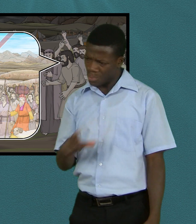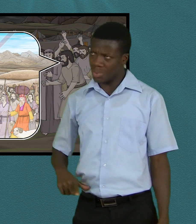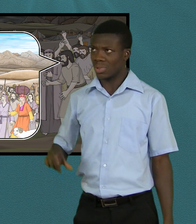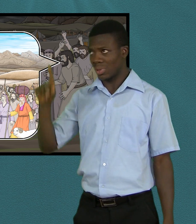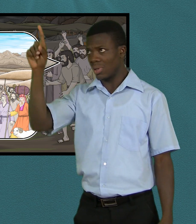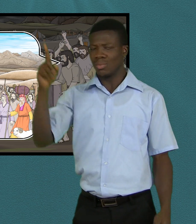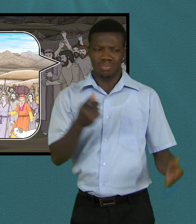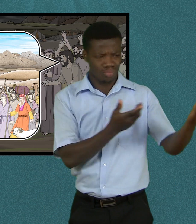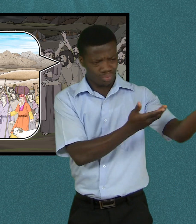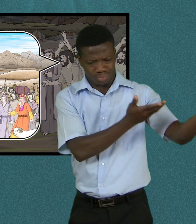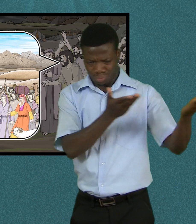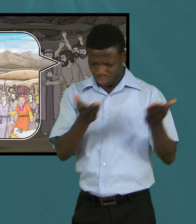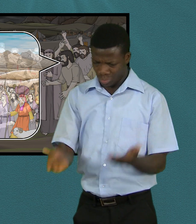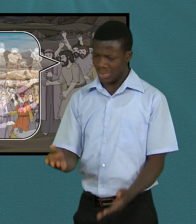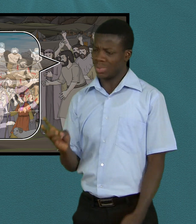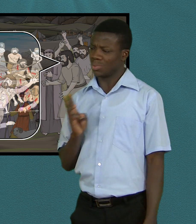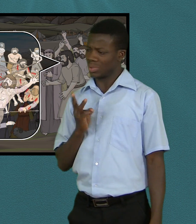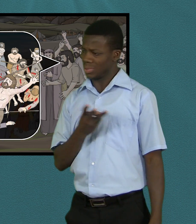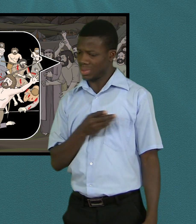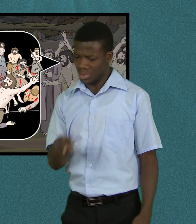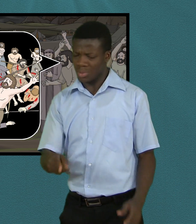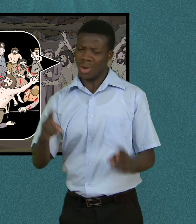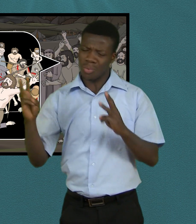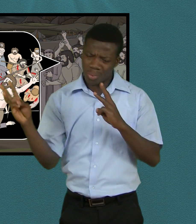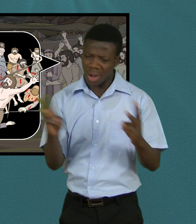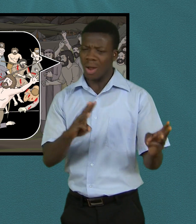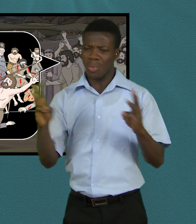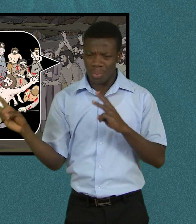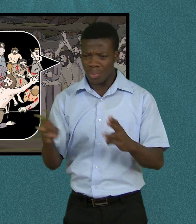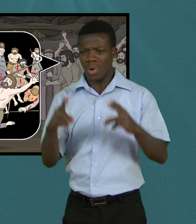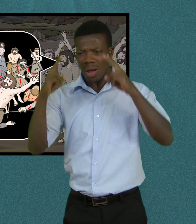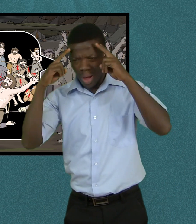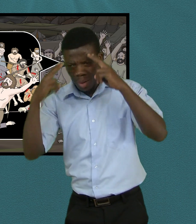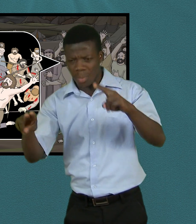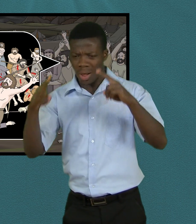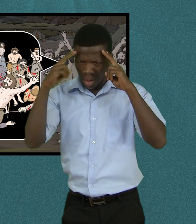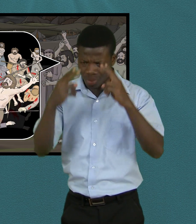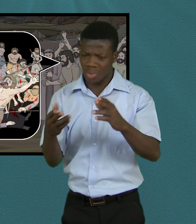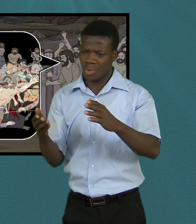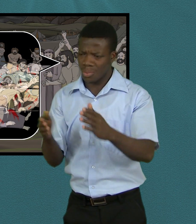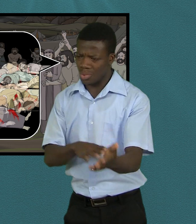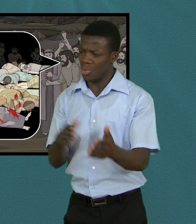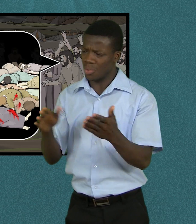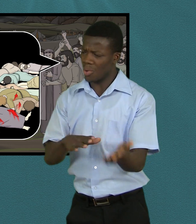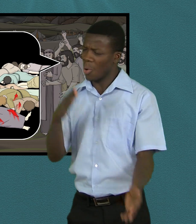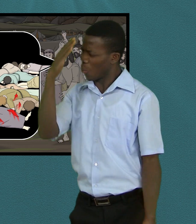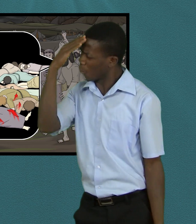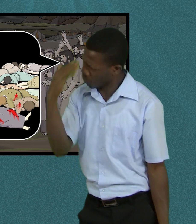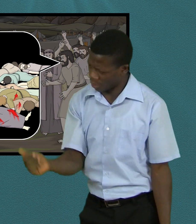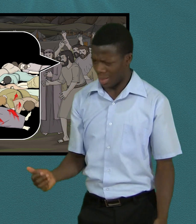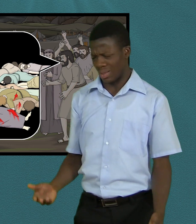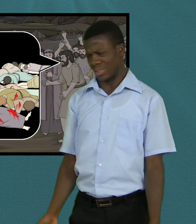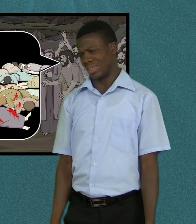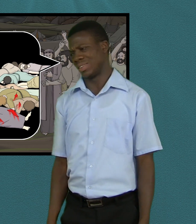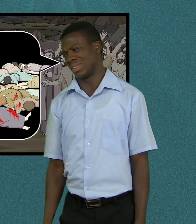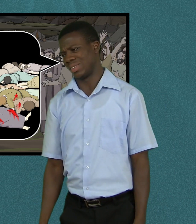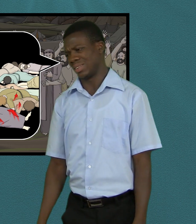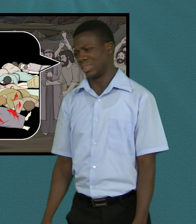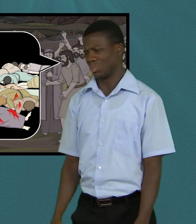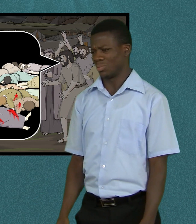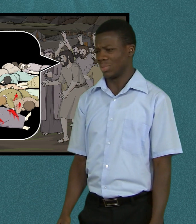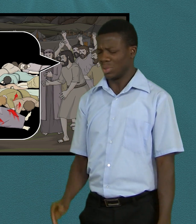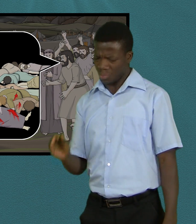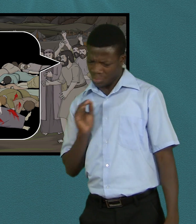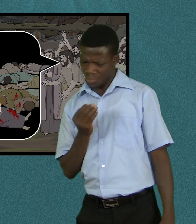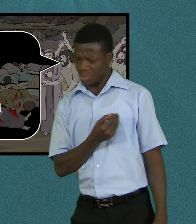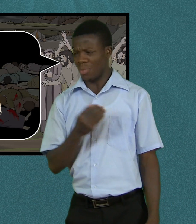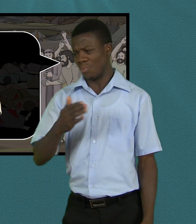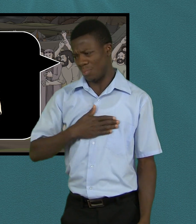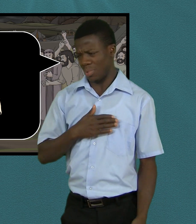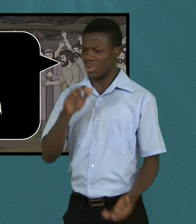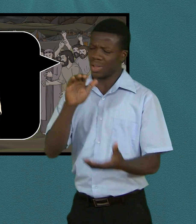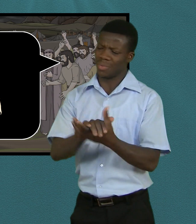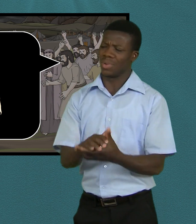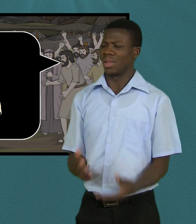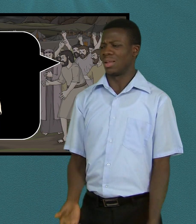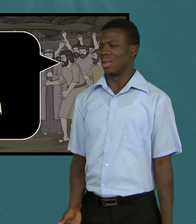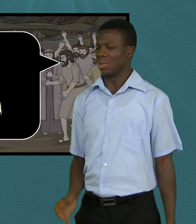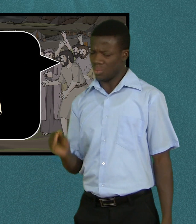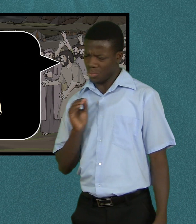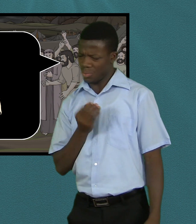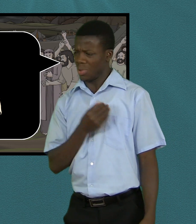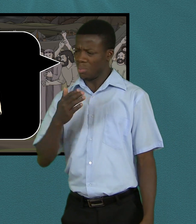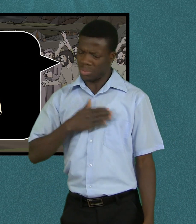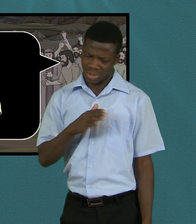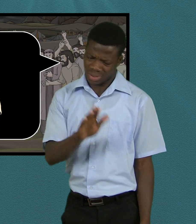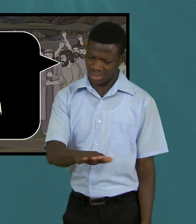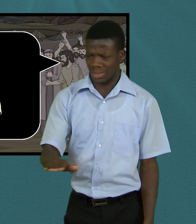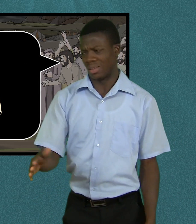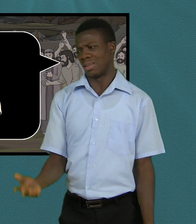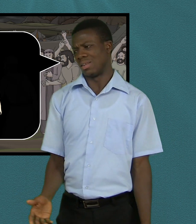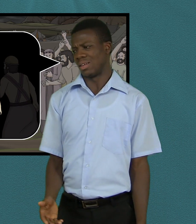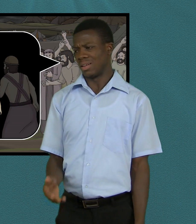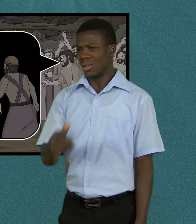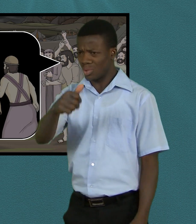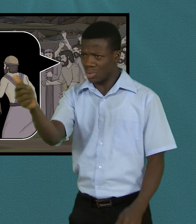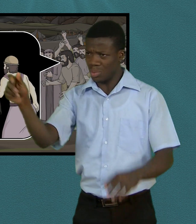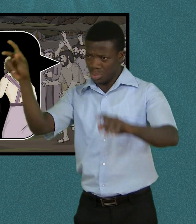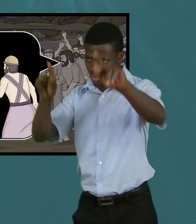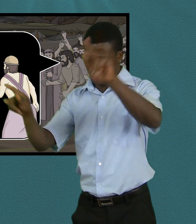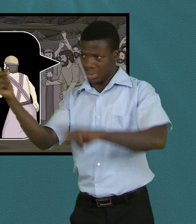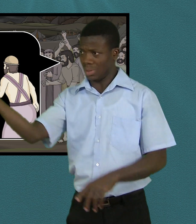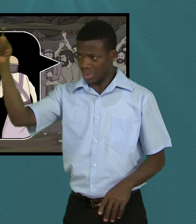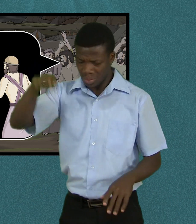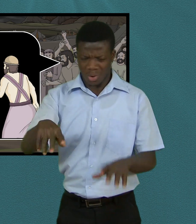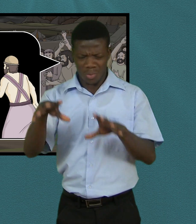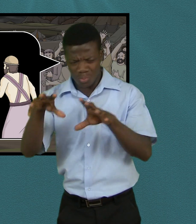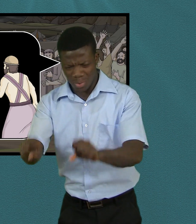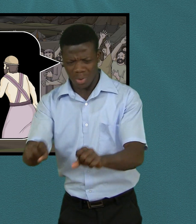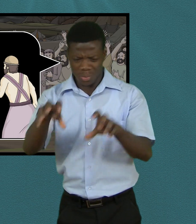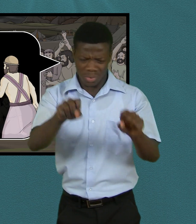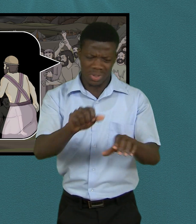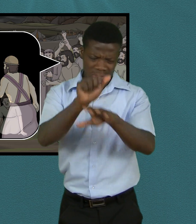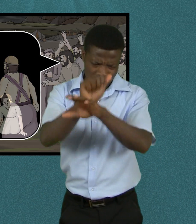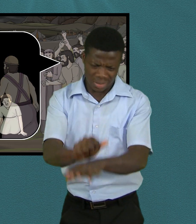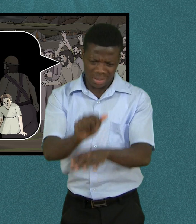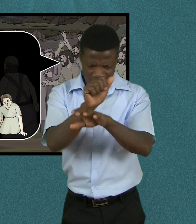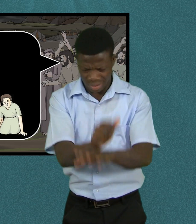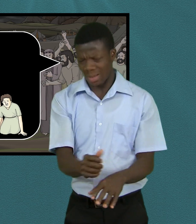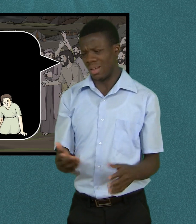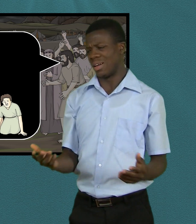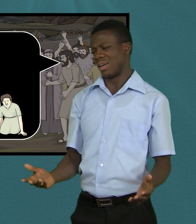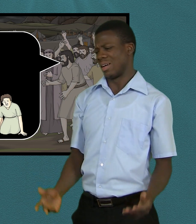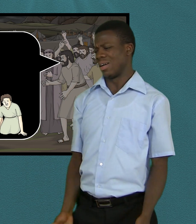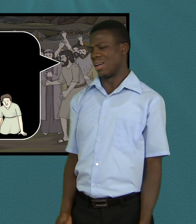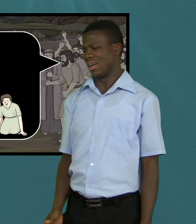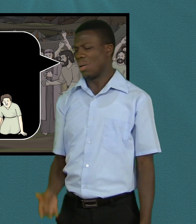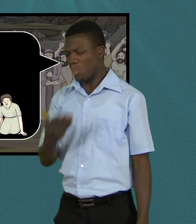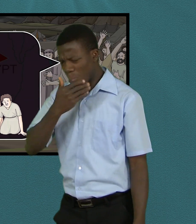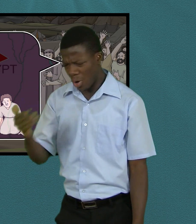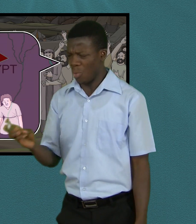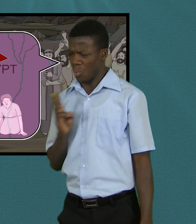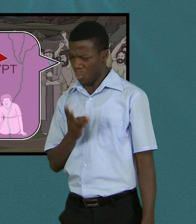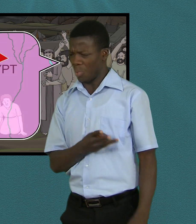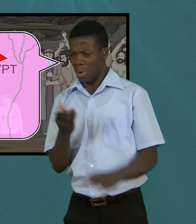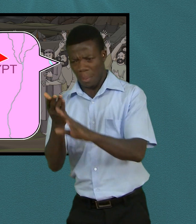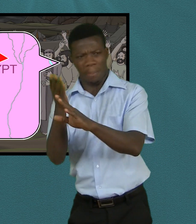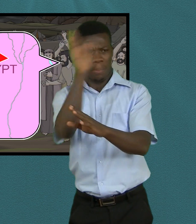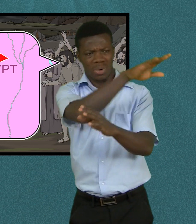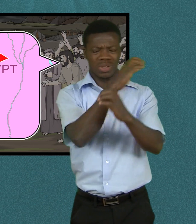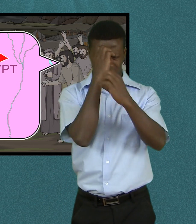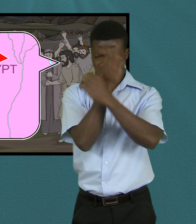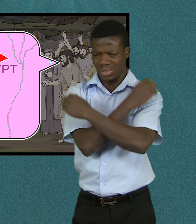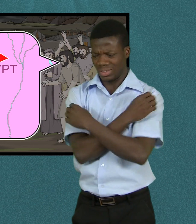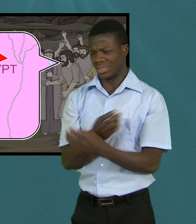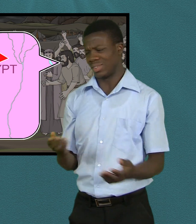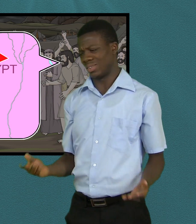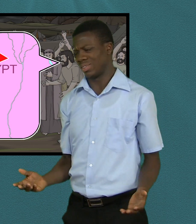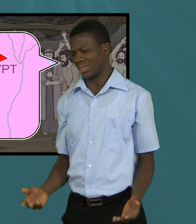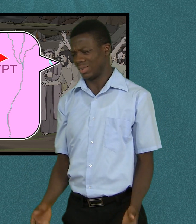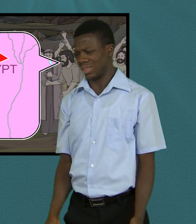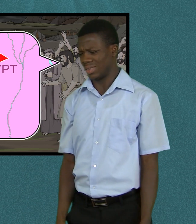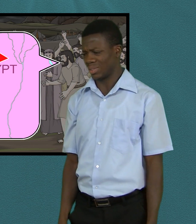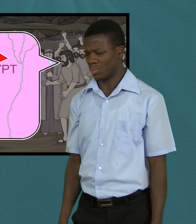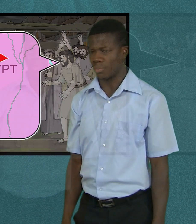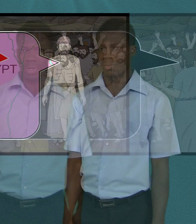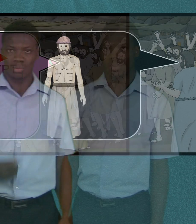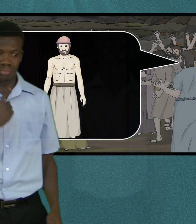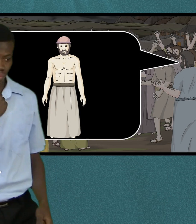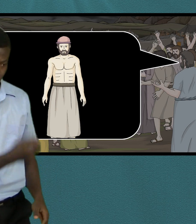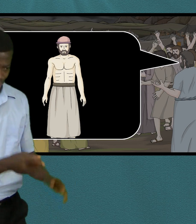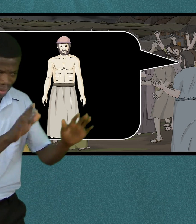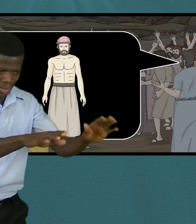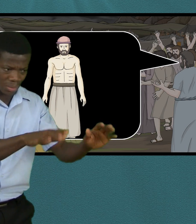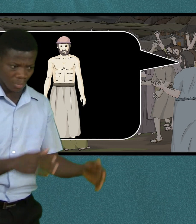Why is the LORD bringing us into this land to fall by the sword? Our wives and children will become plunder. Would it not be better for us to go back to Egypt?”